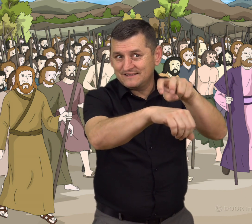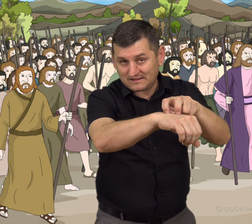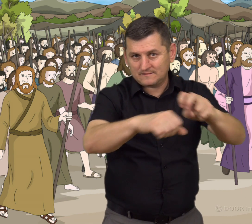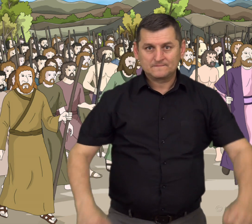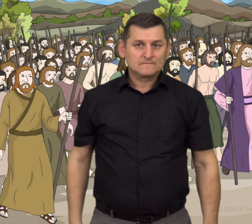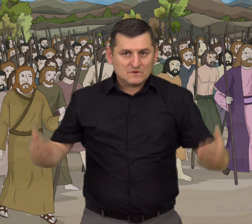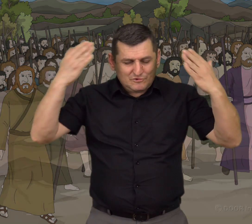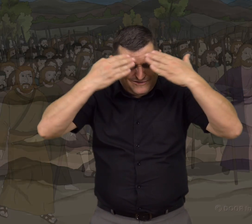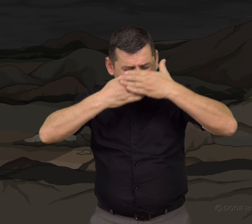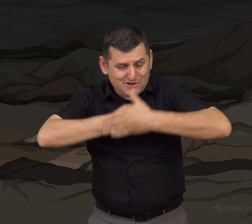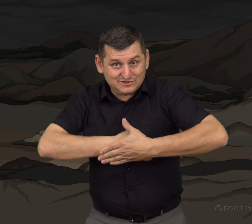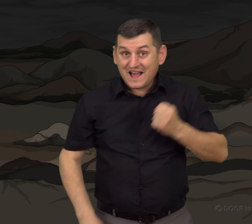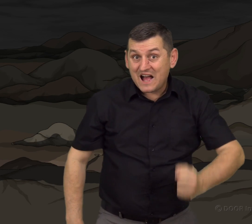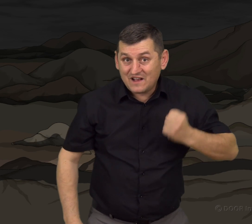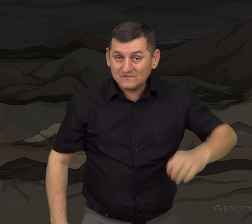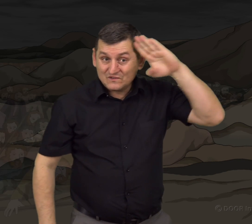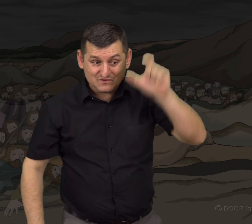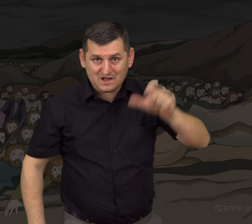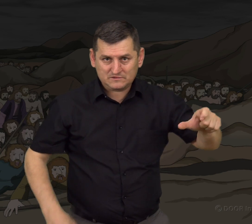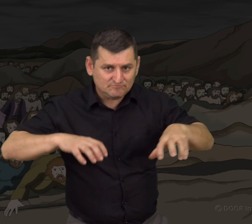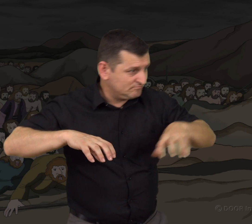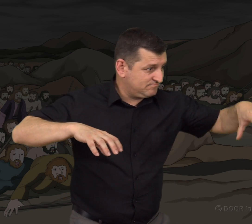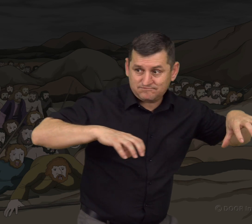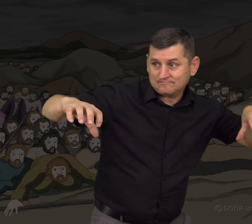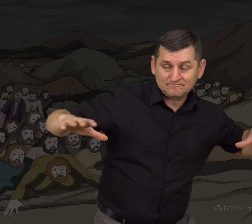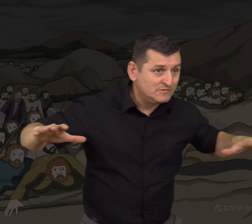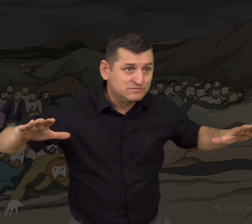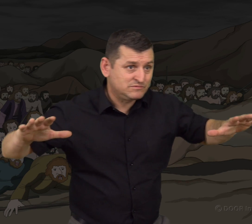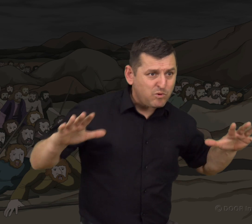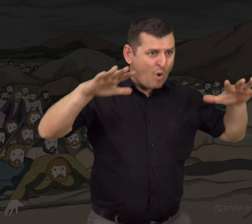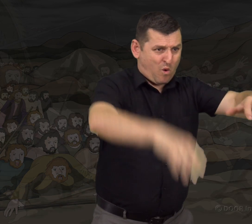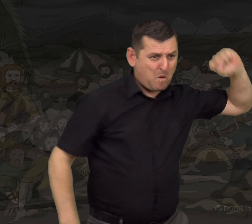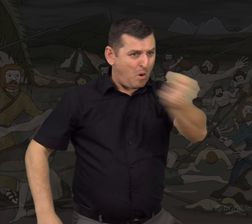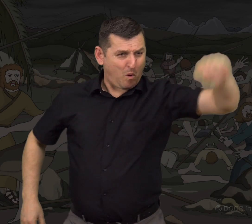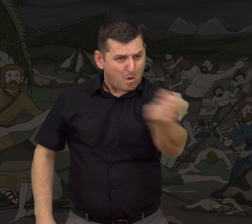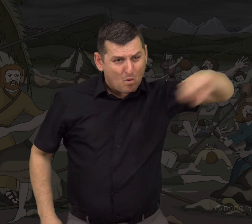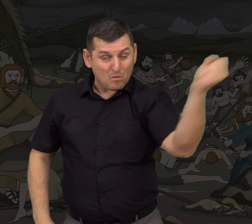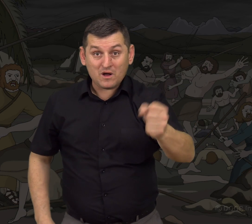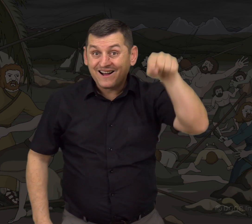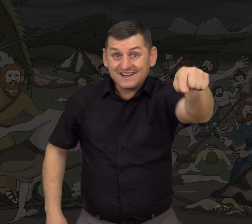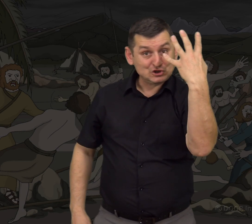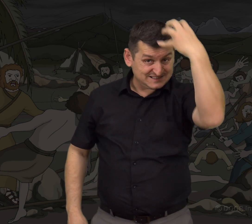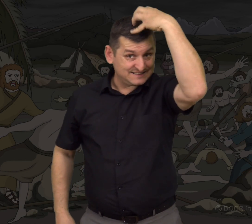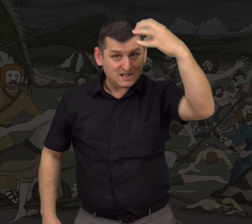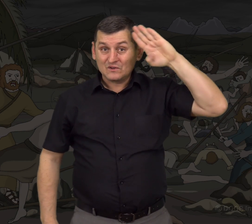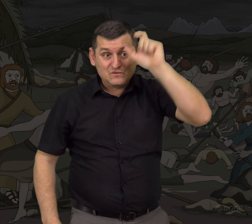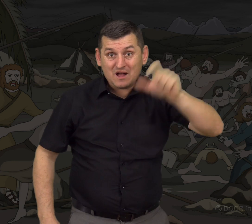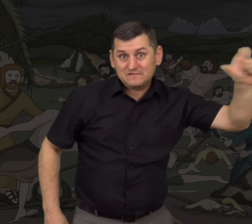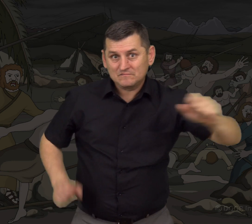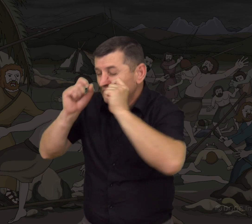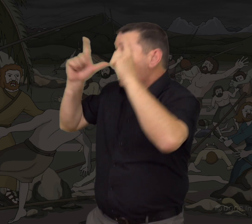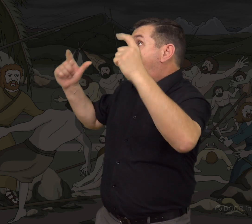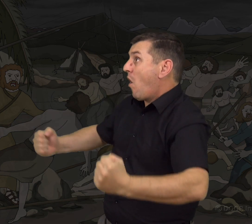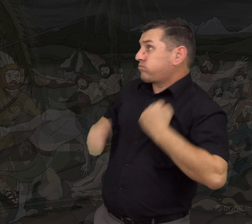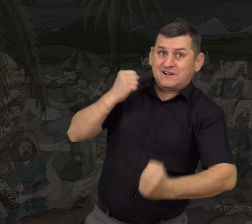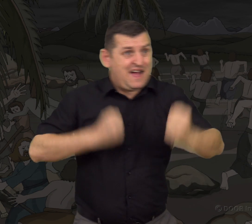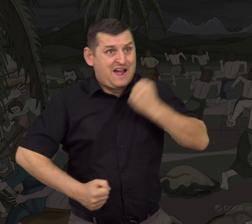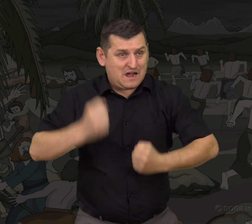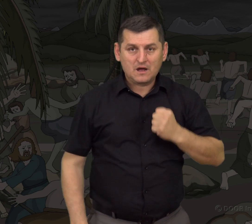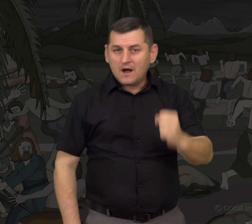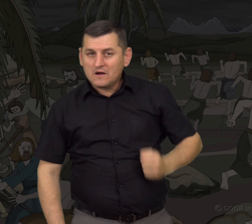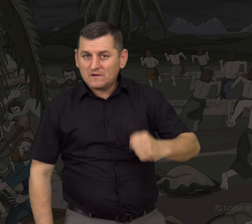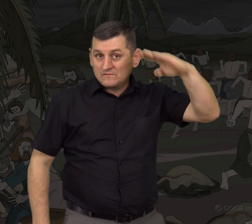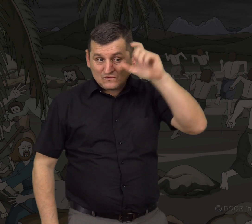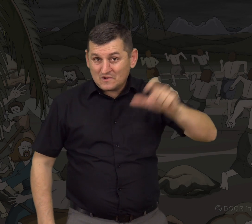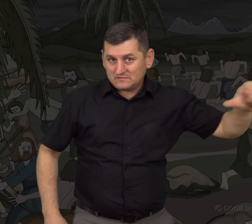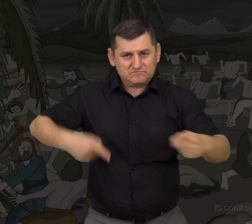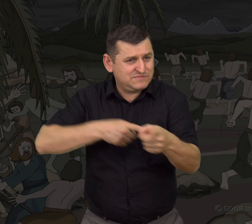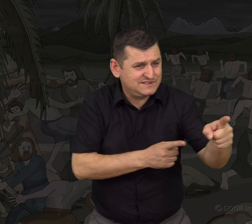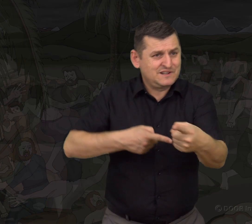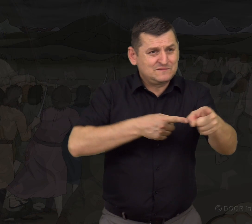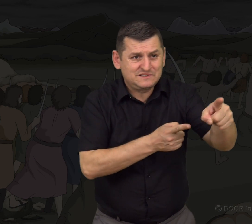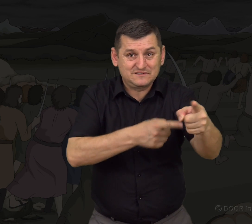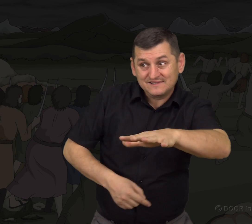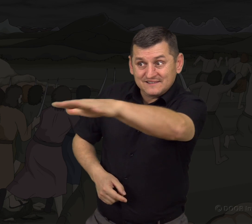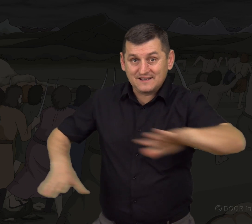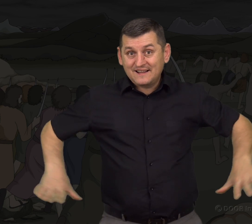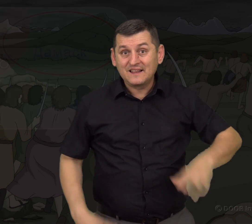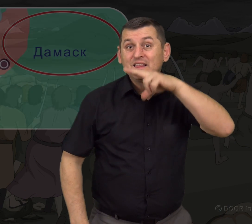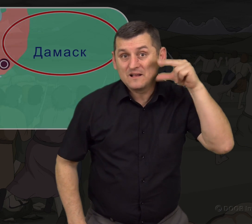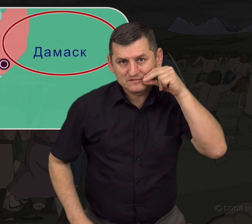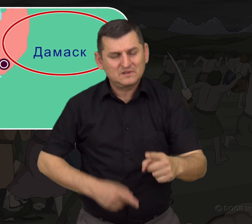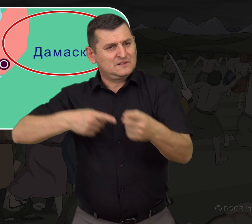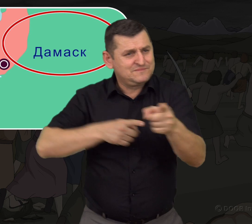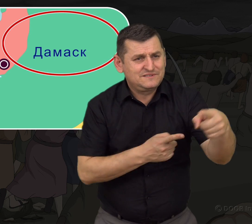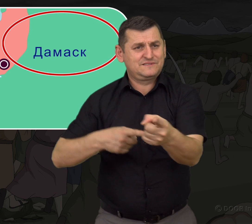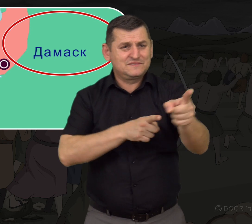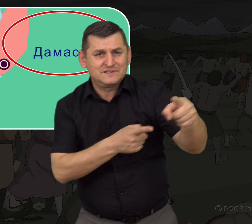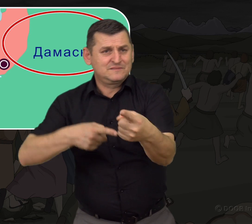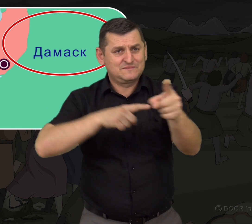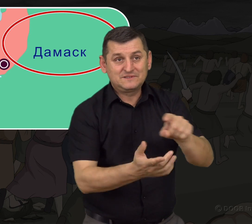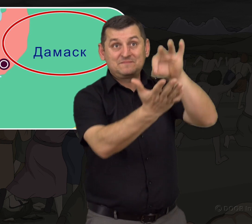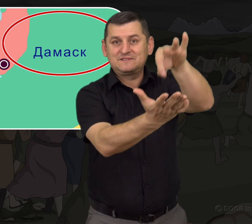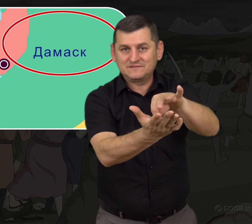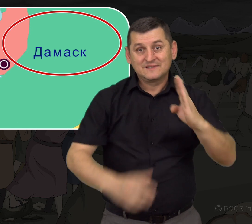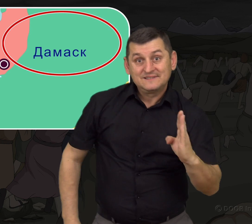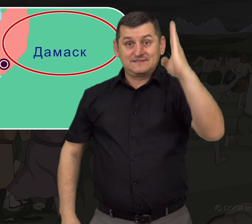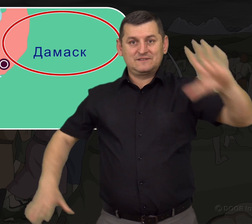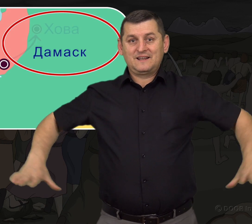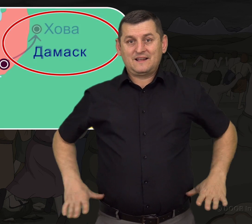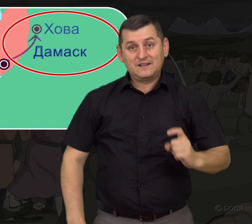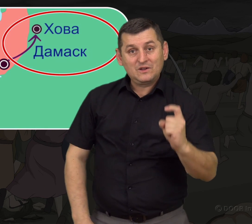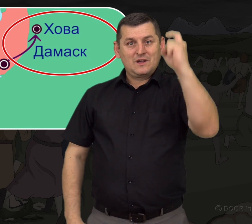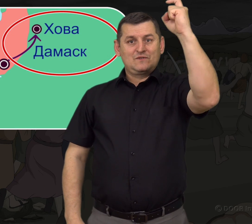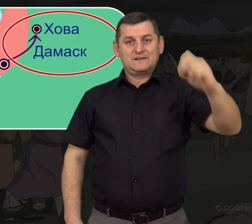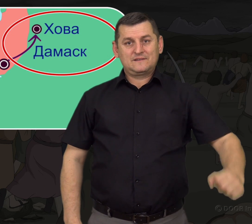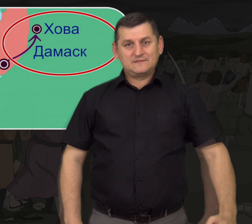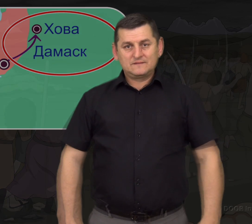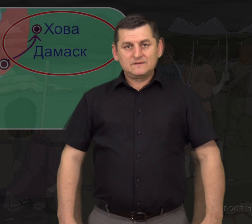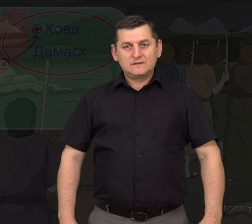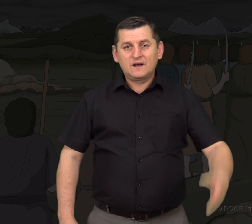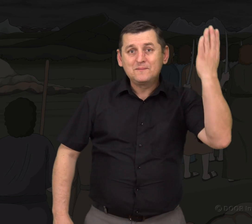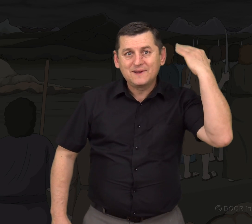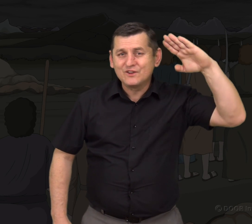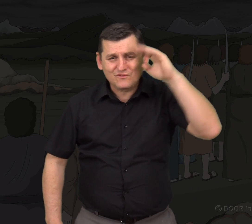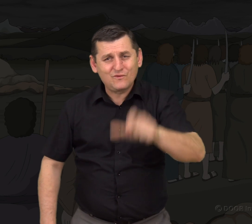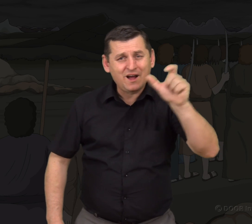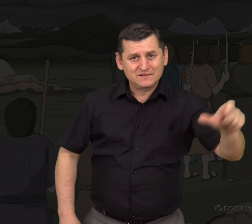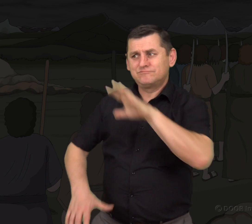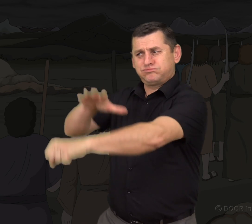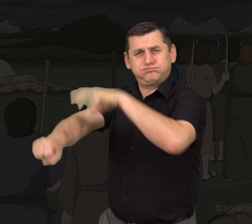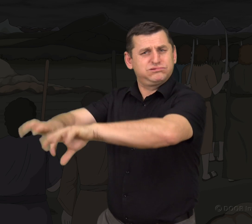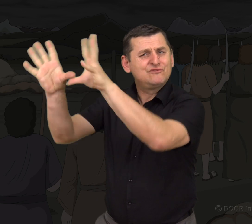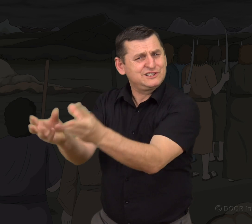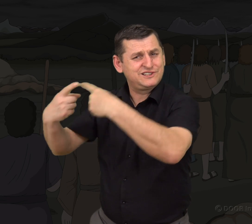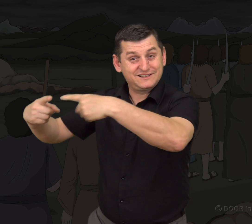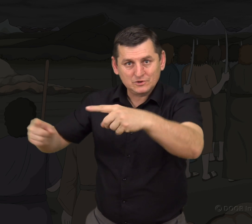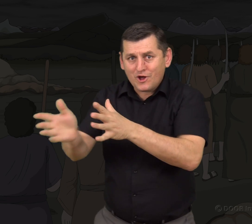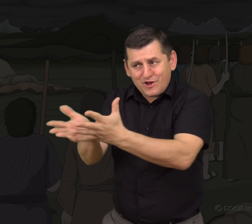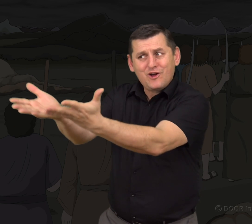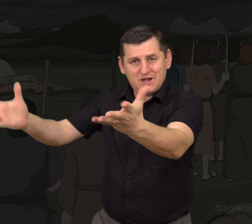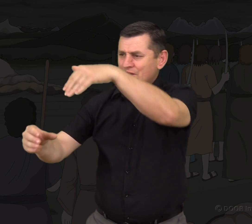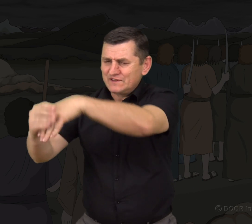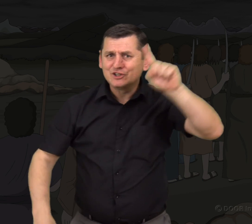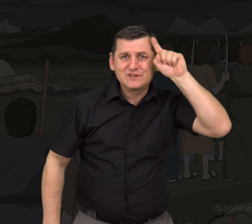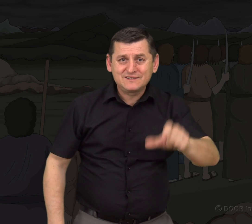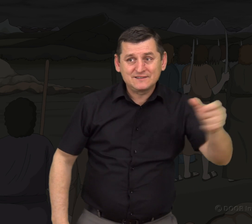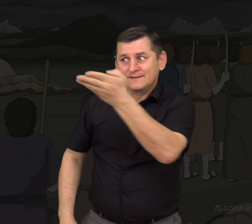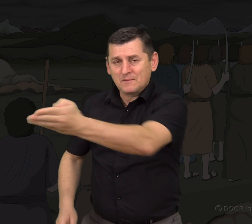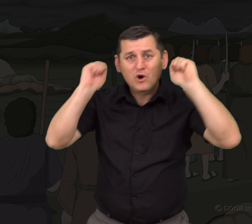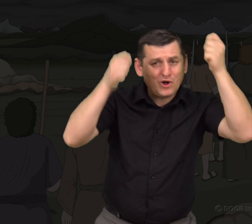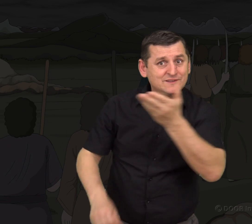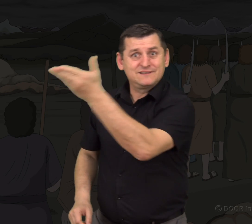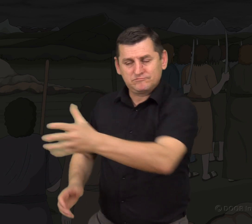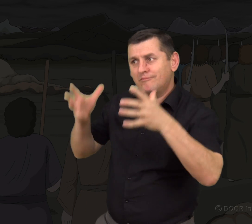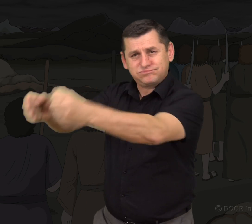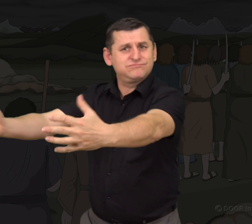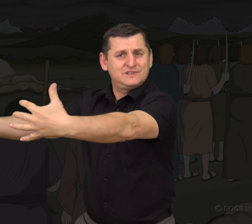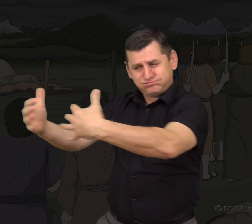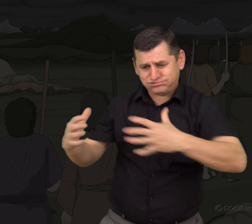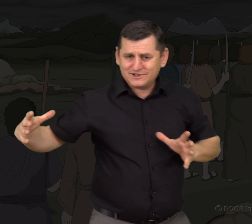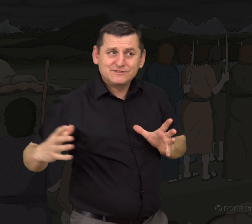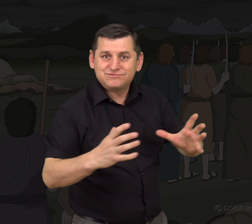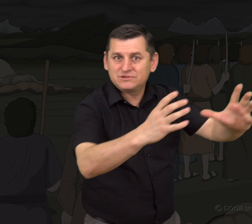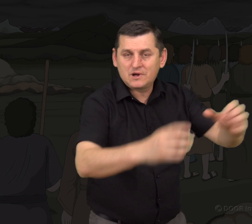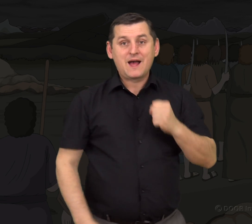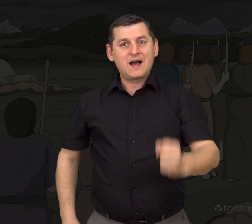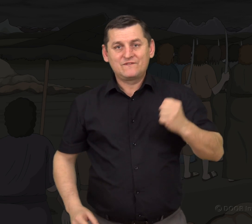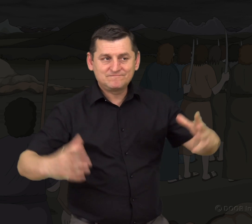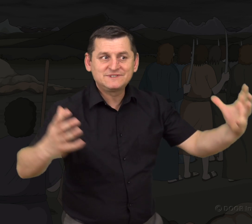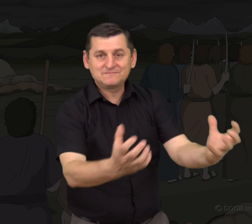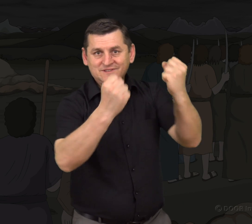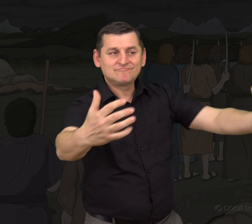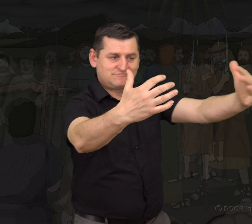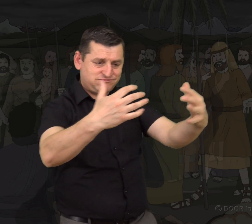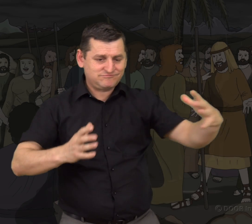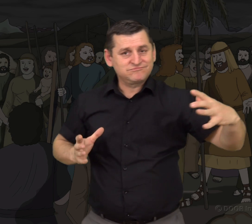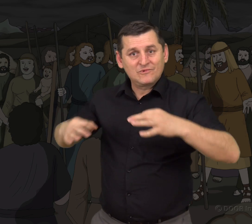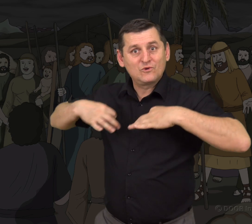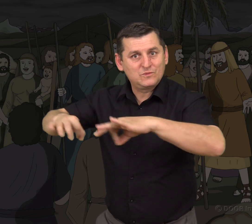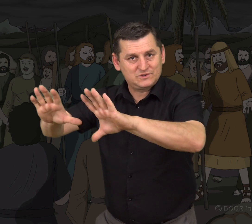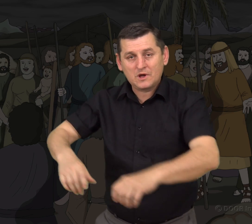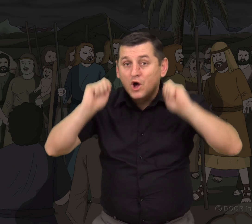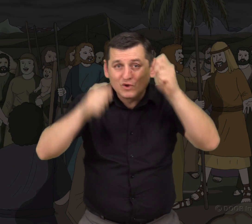During the night, Abram divided his forces and routed Chedorlaomer’s army, pursuing them as far as Hobah, north of Damascus.